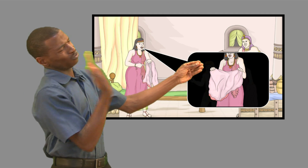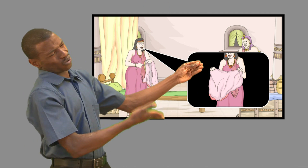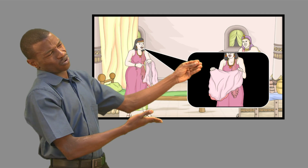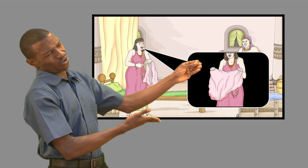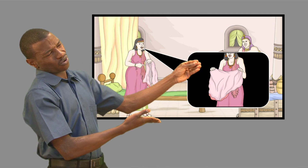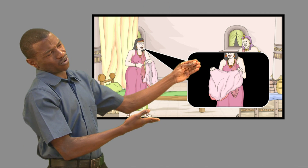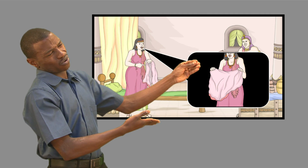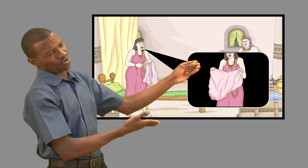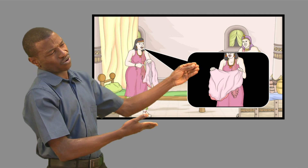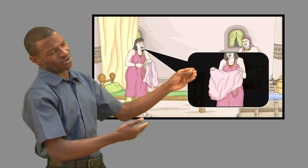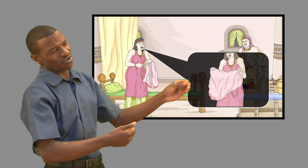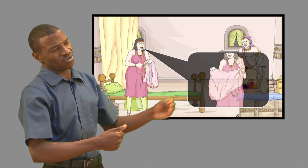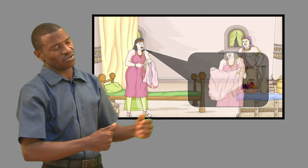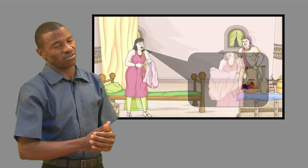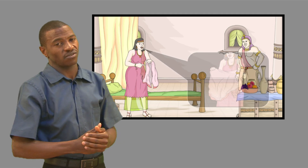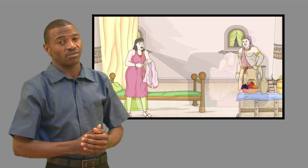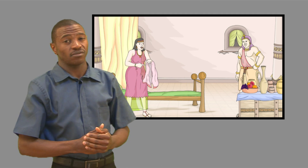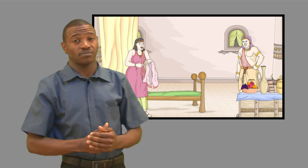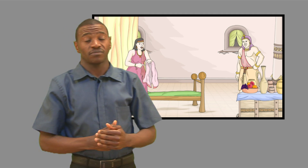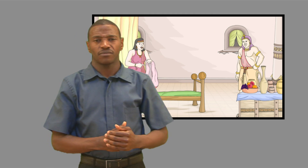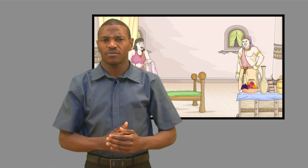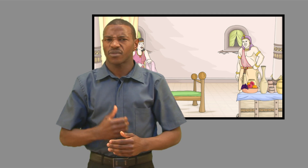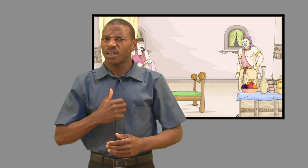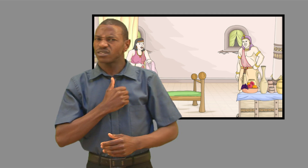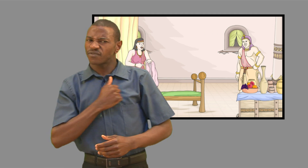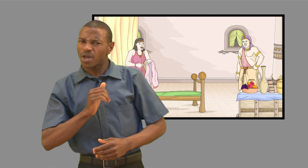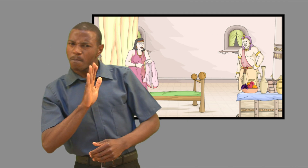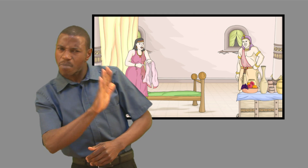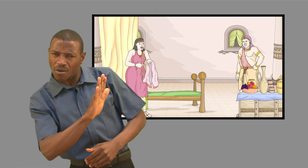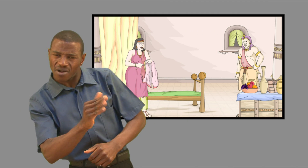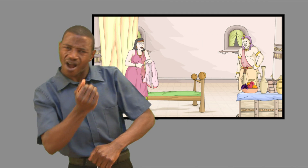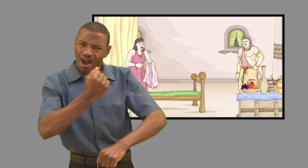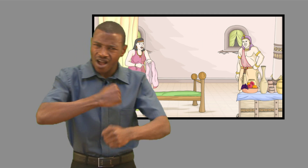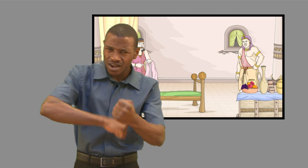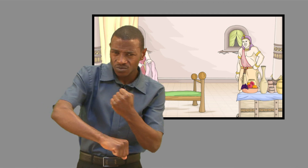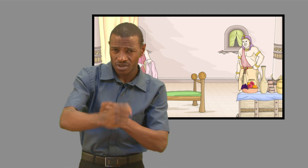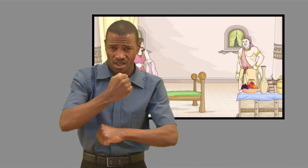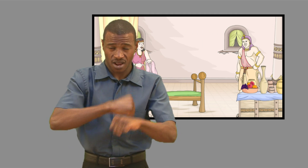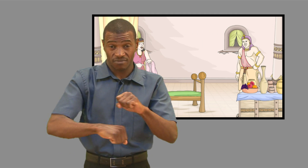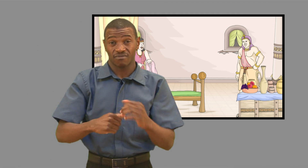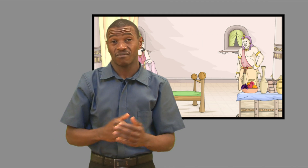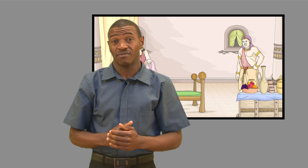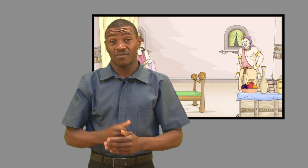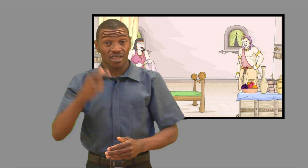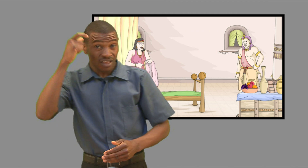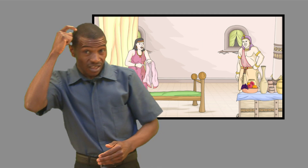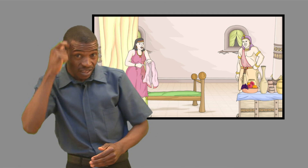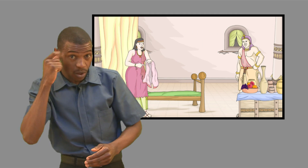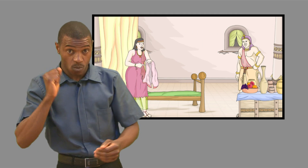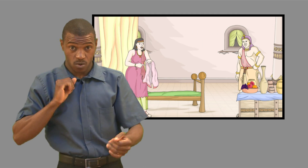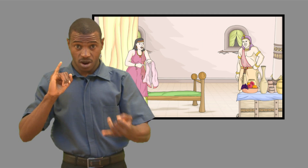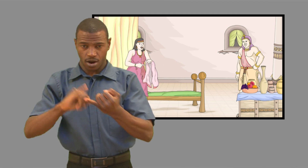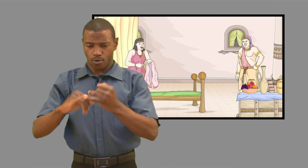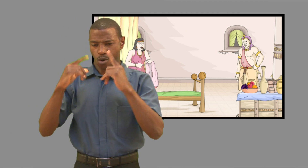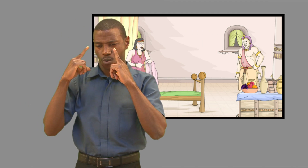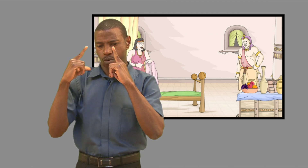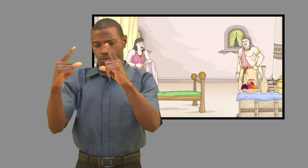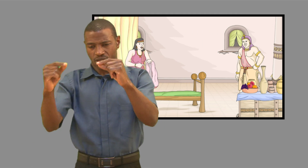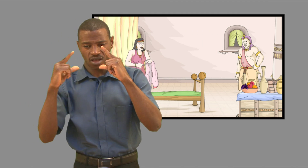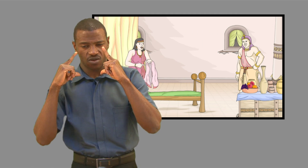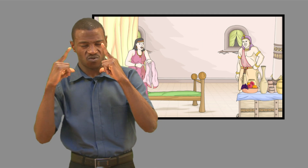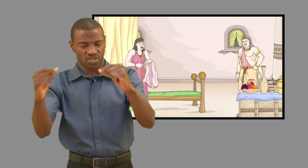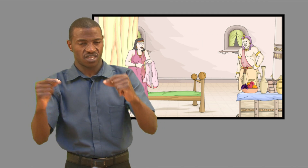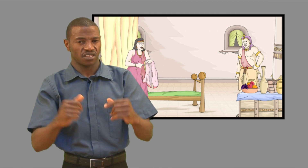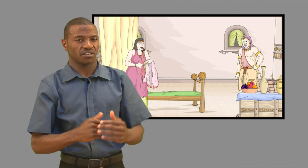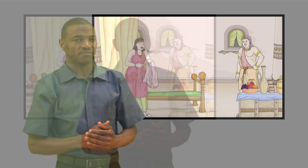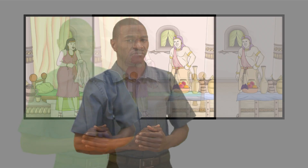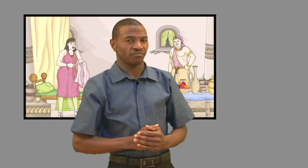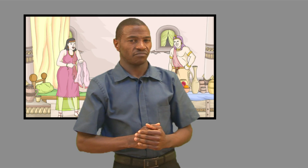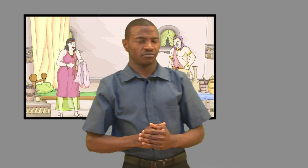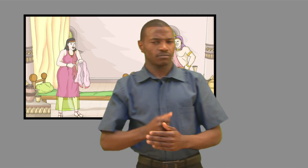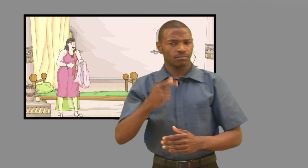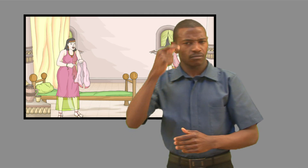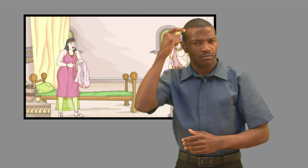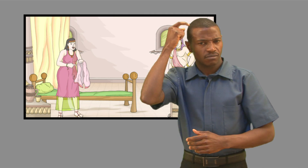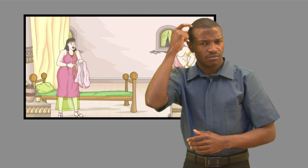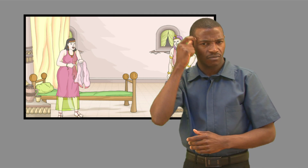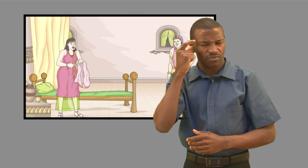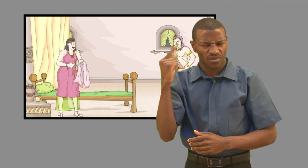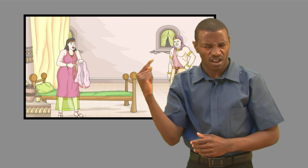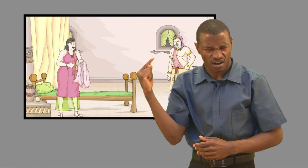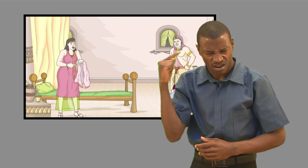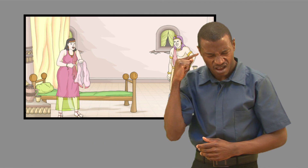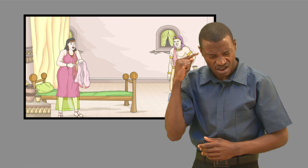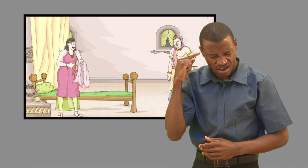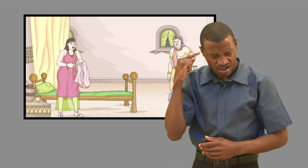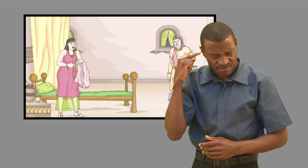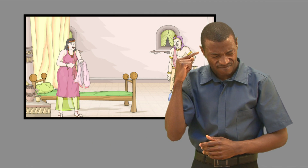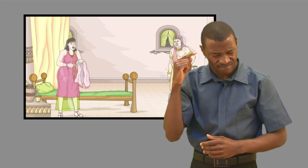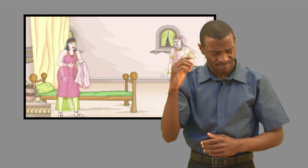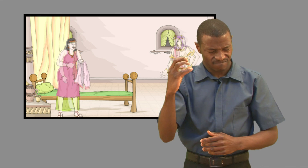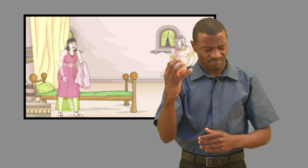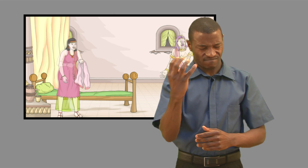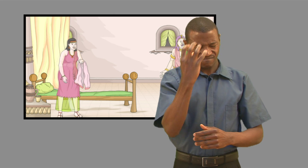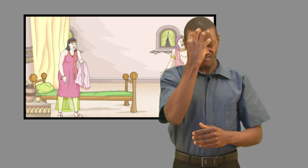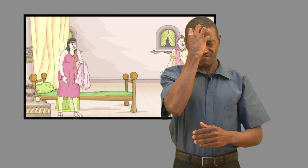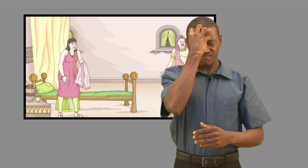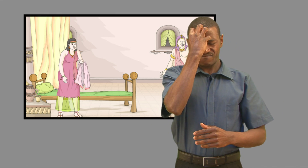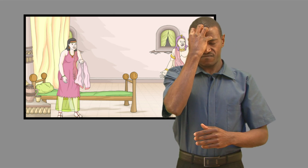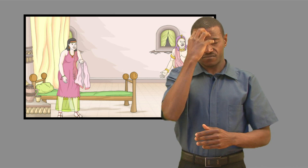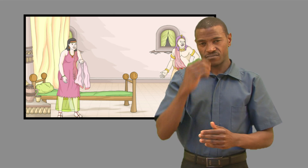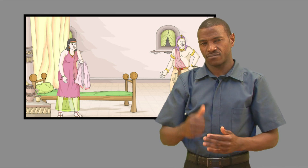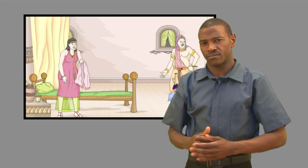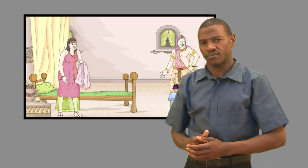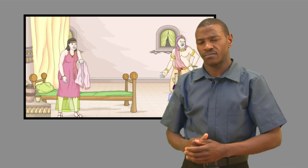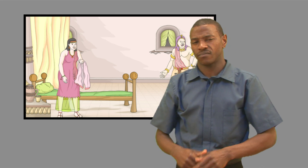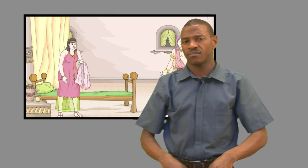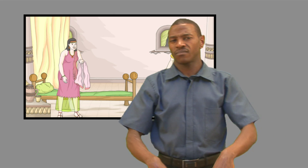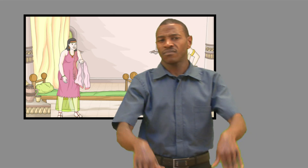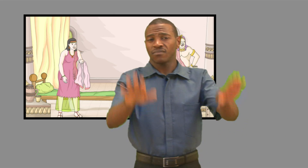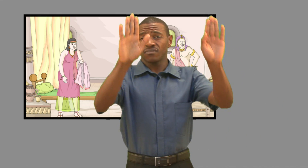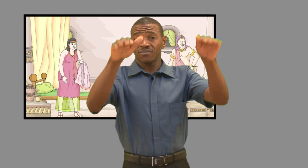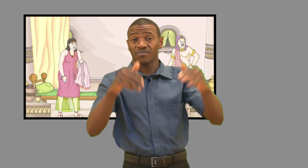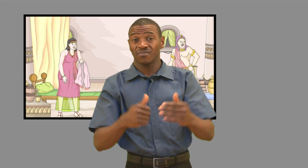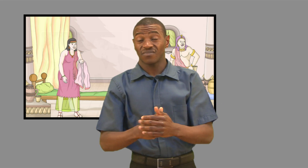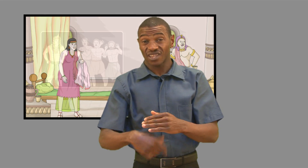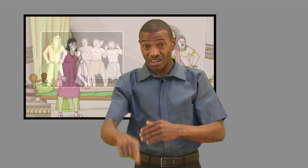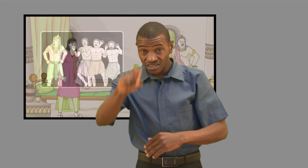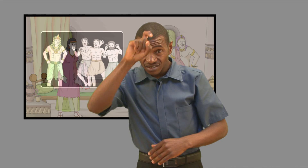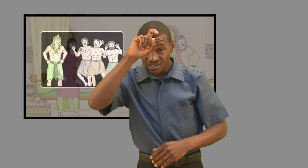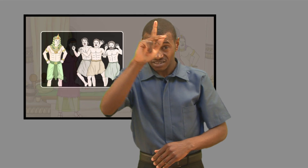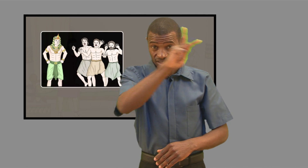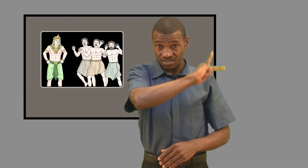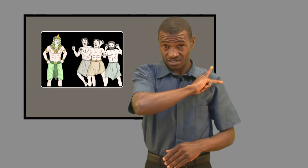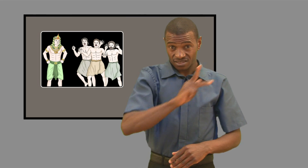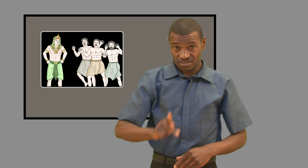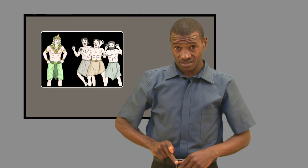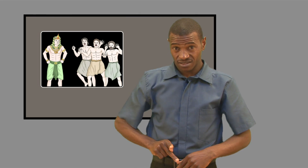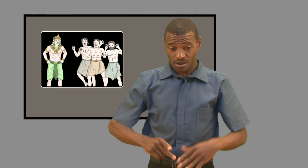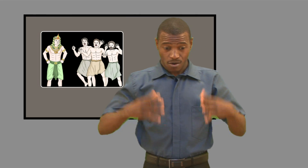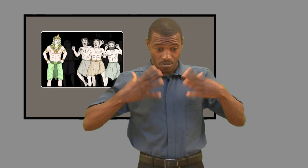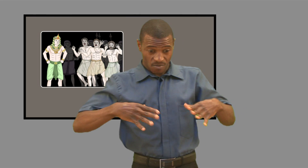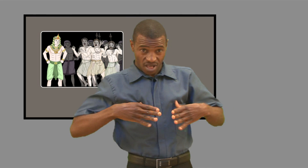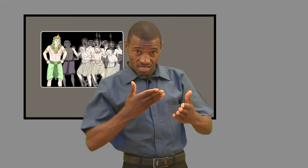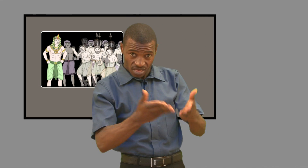When his master heard the story his wife told him, saying, “This is what your slave did to me,” he burned with anger.